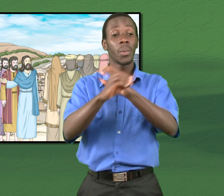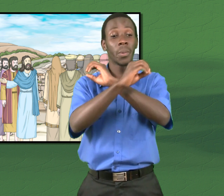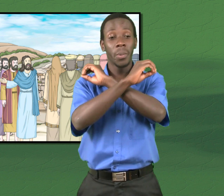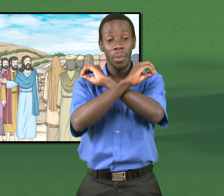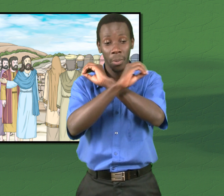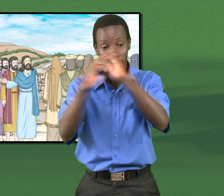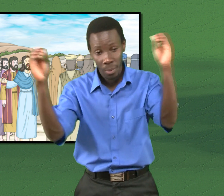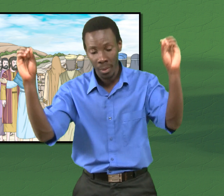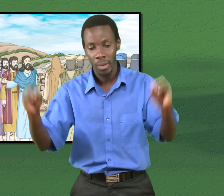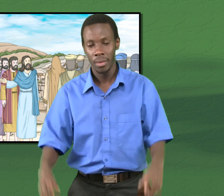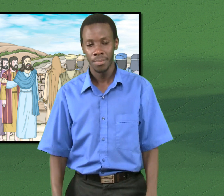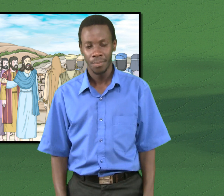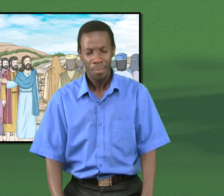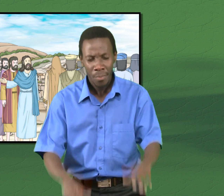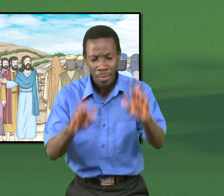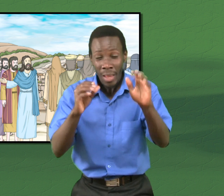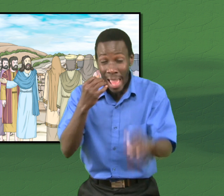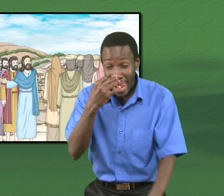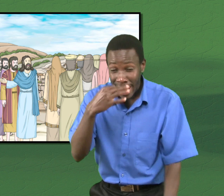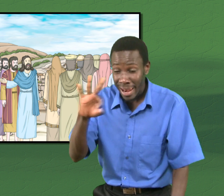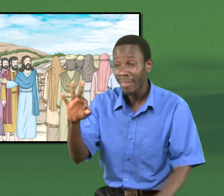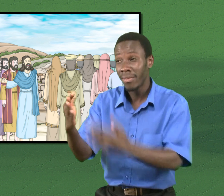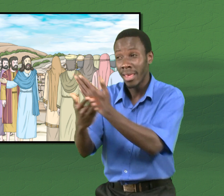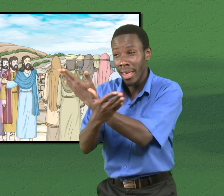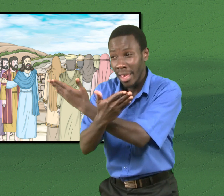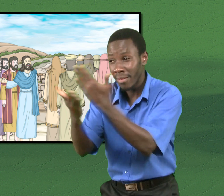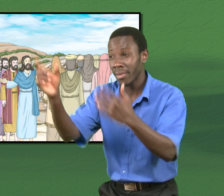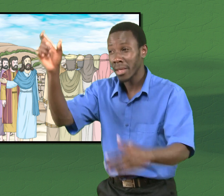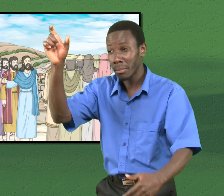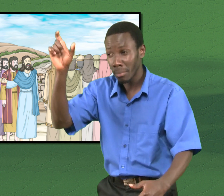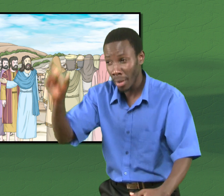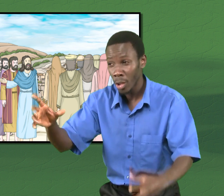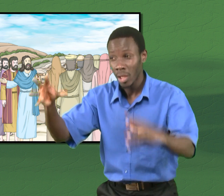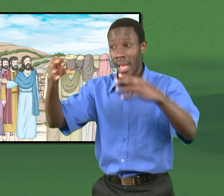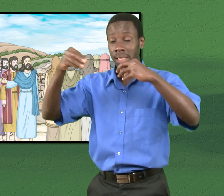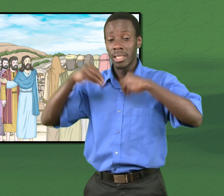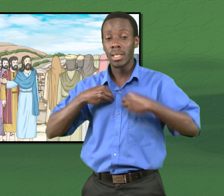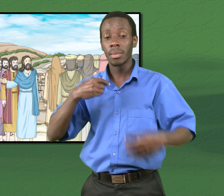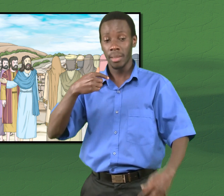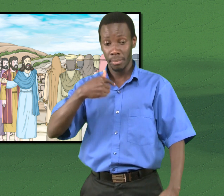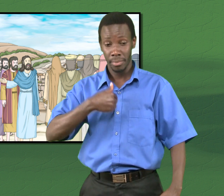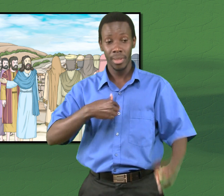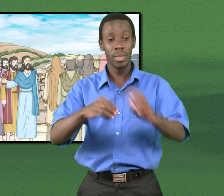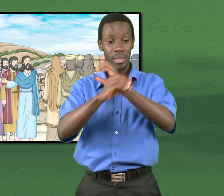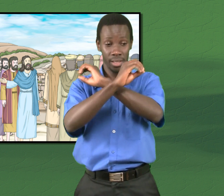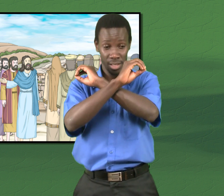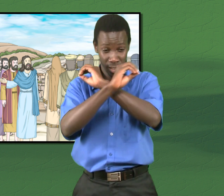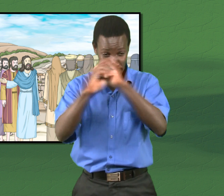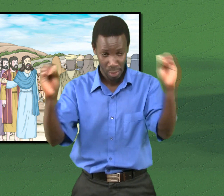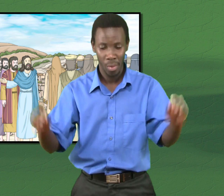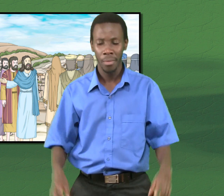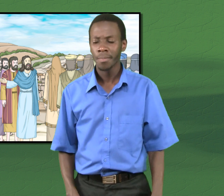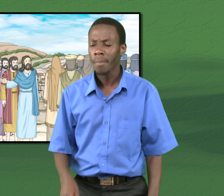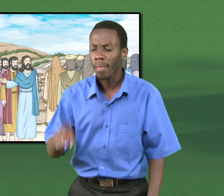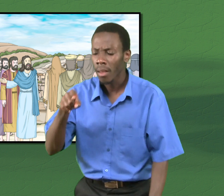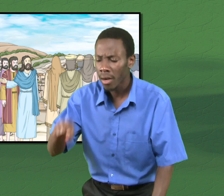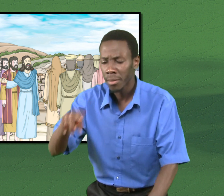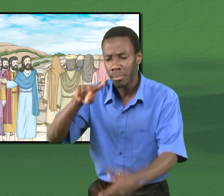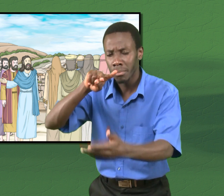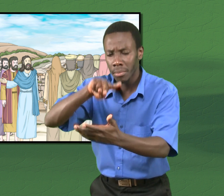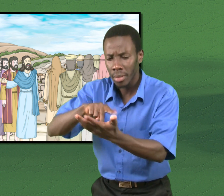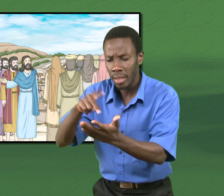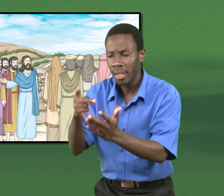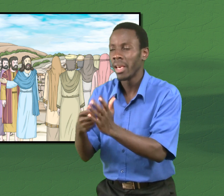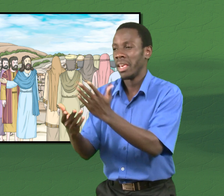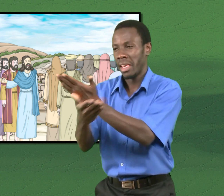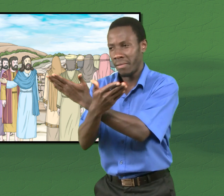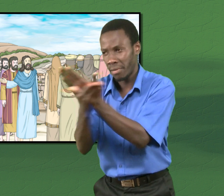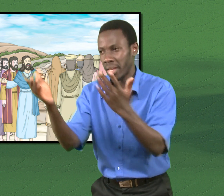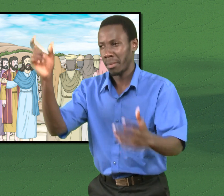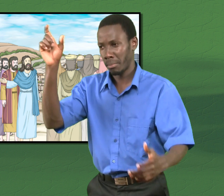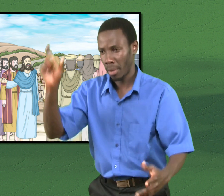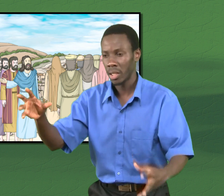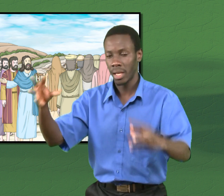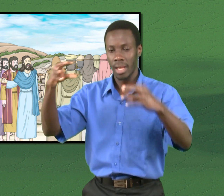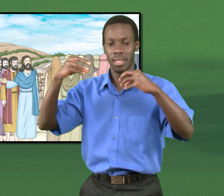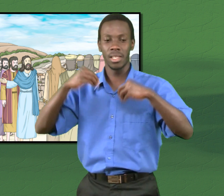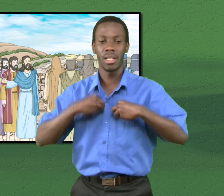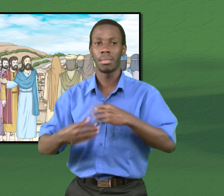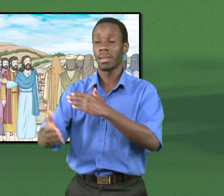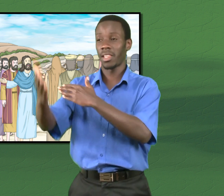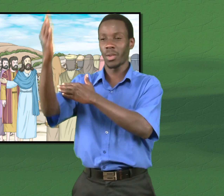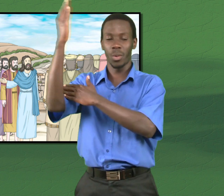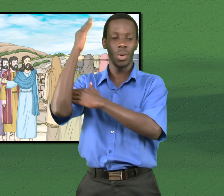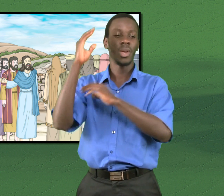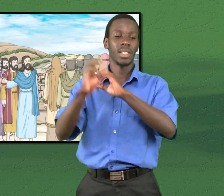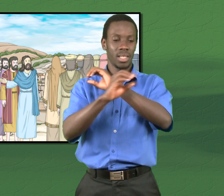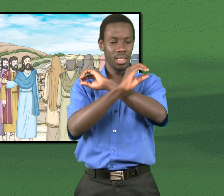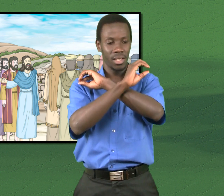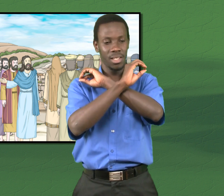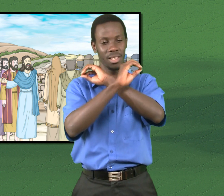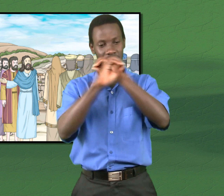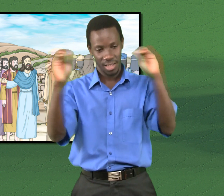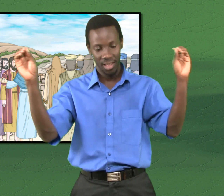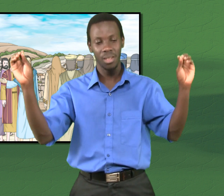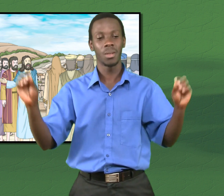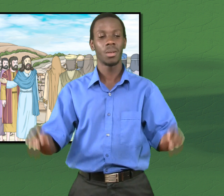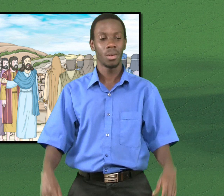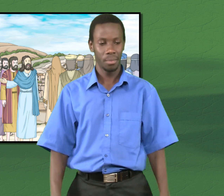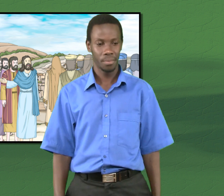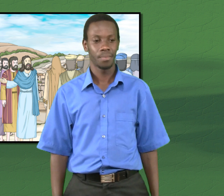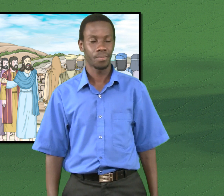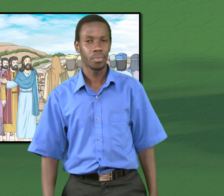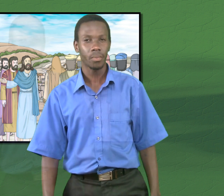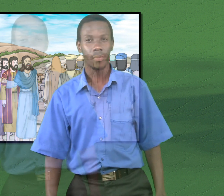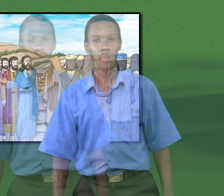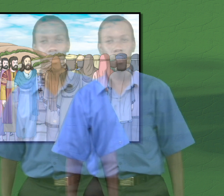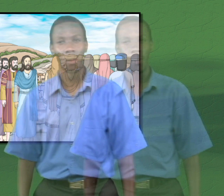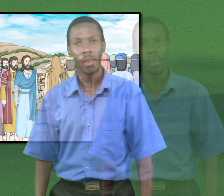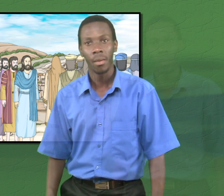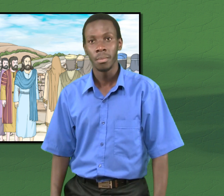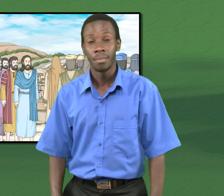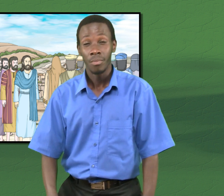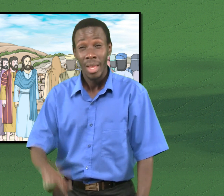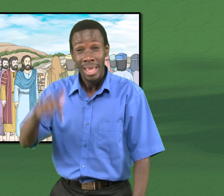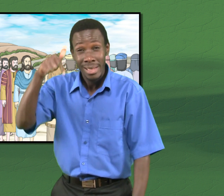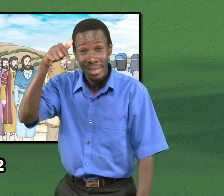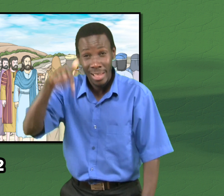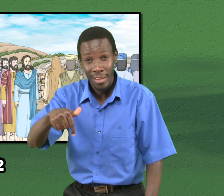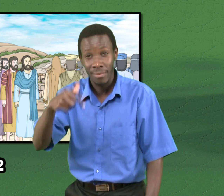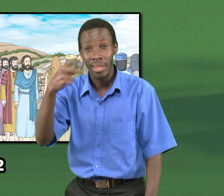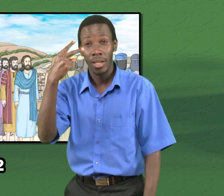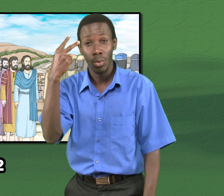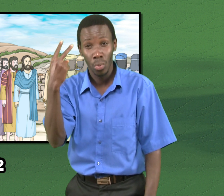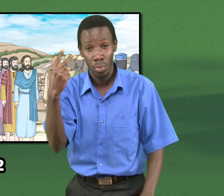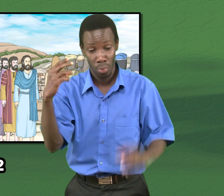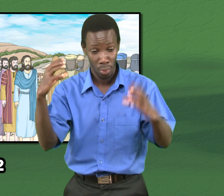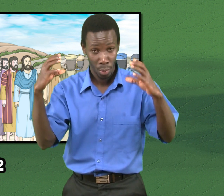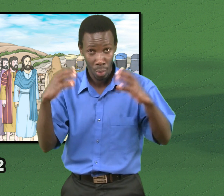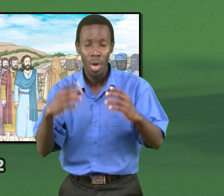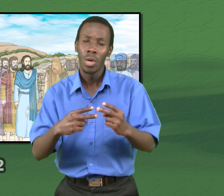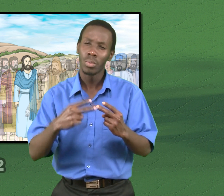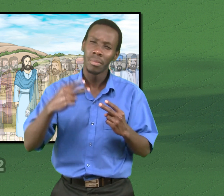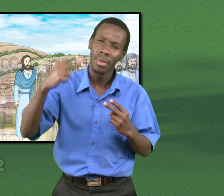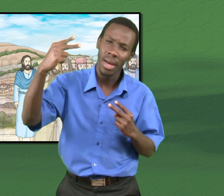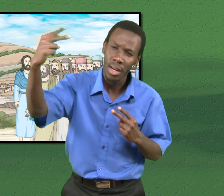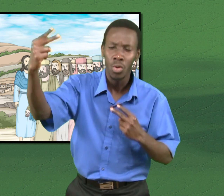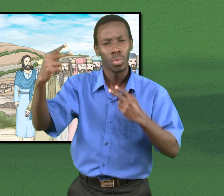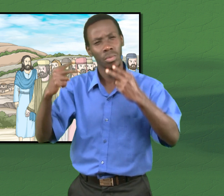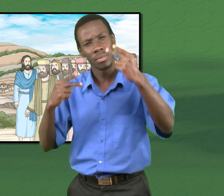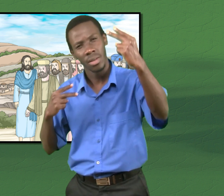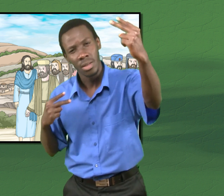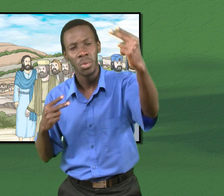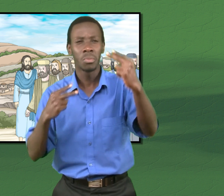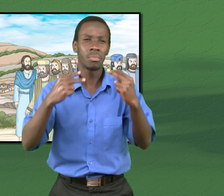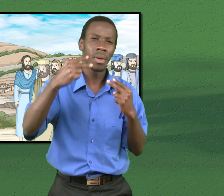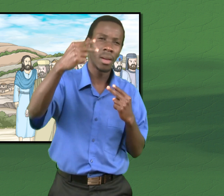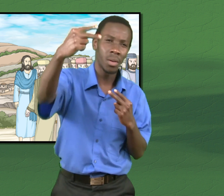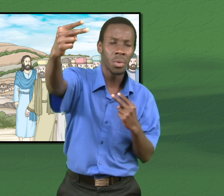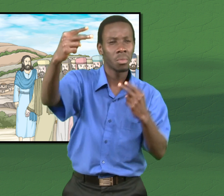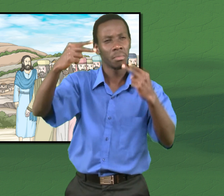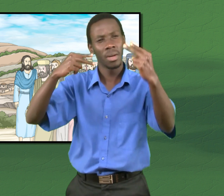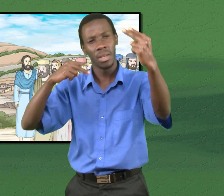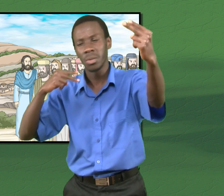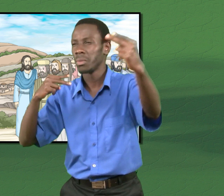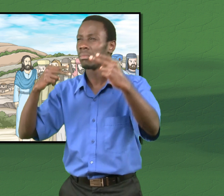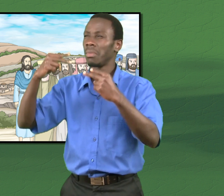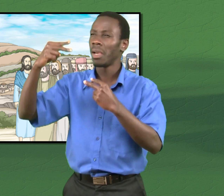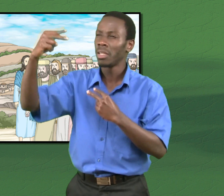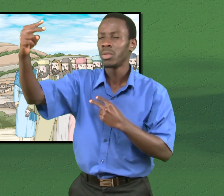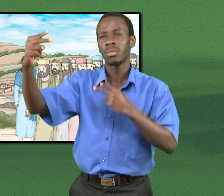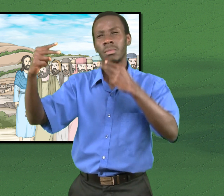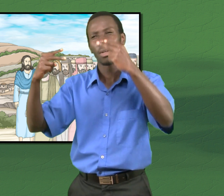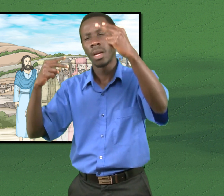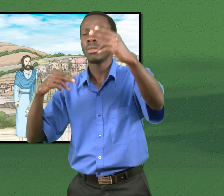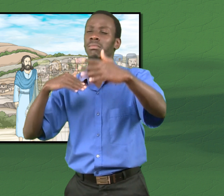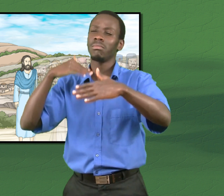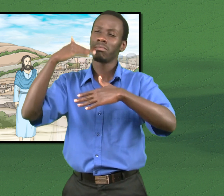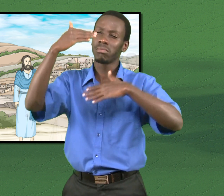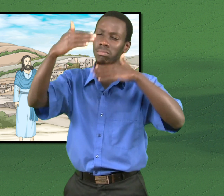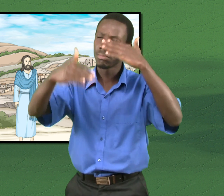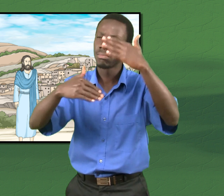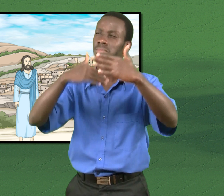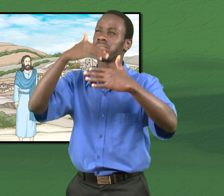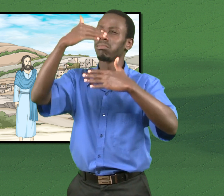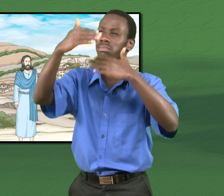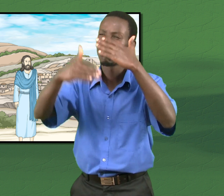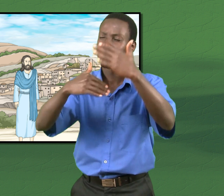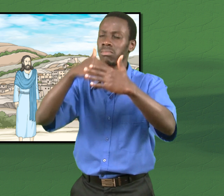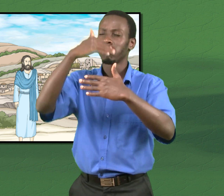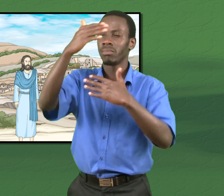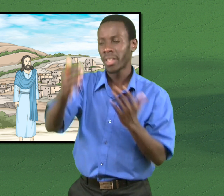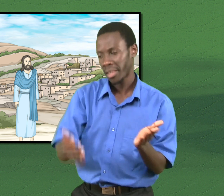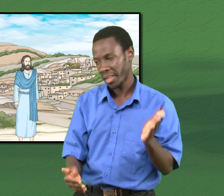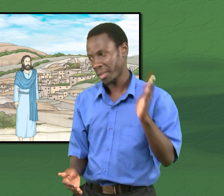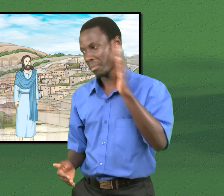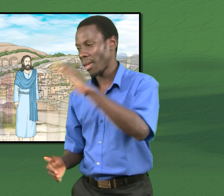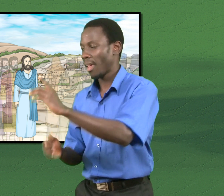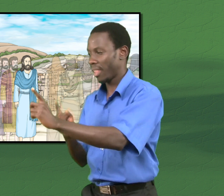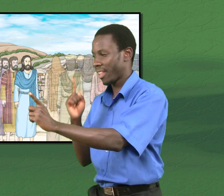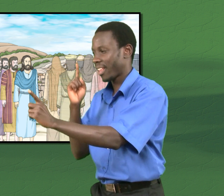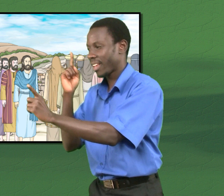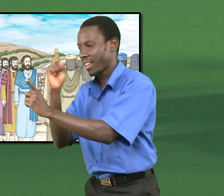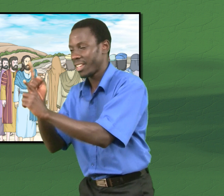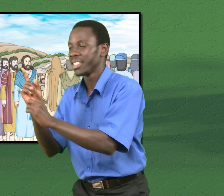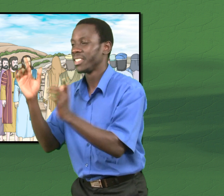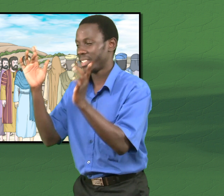and whoever rejects Me rejects the One who sent Me.”